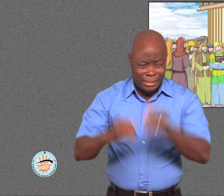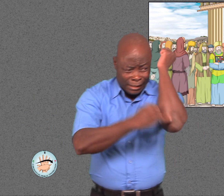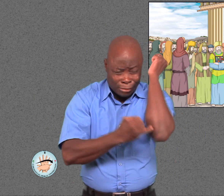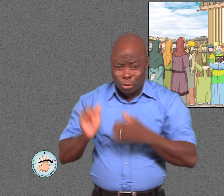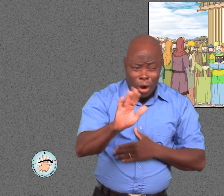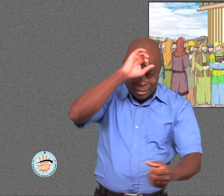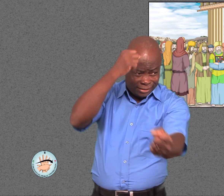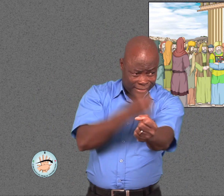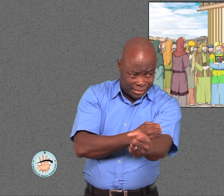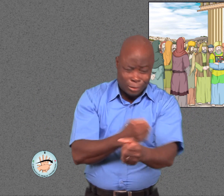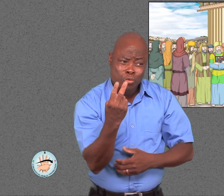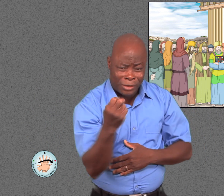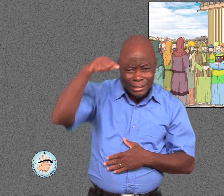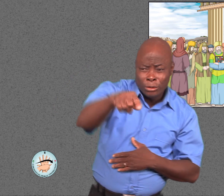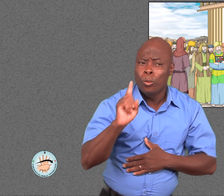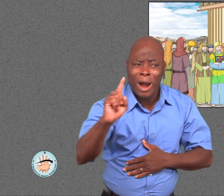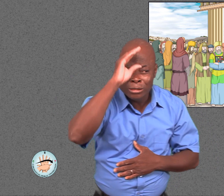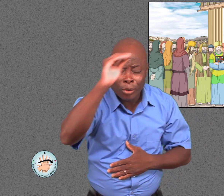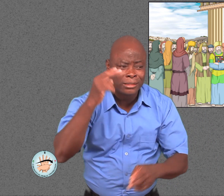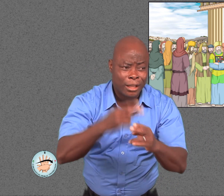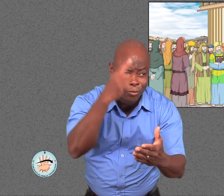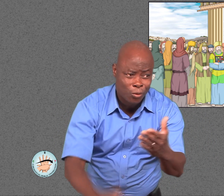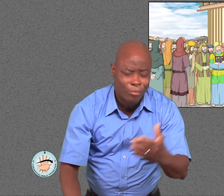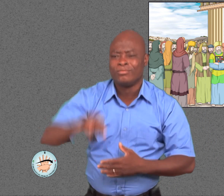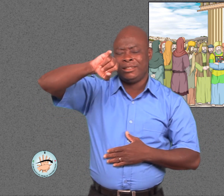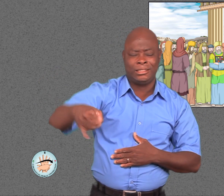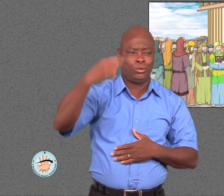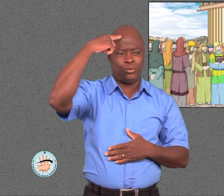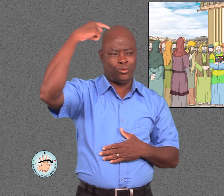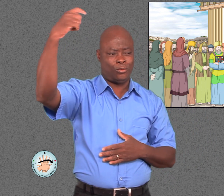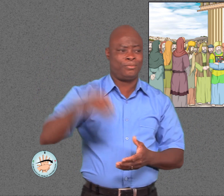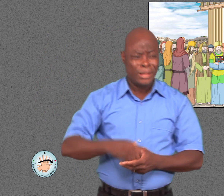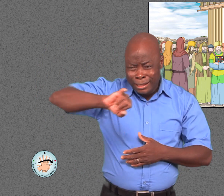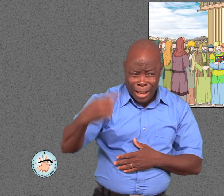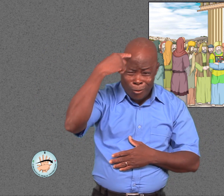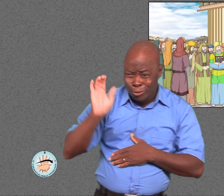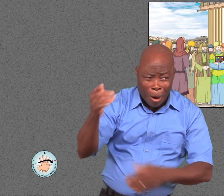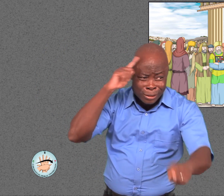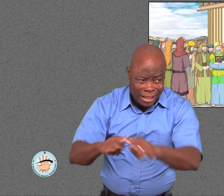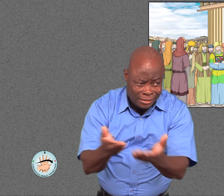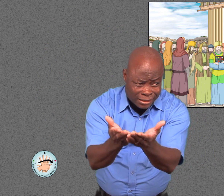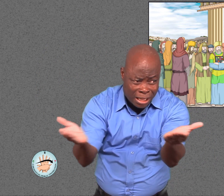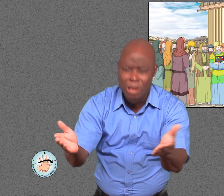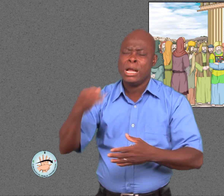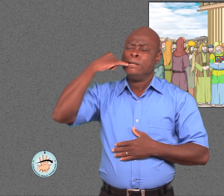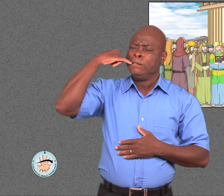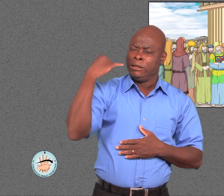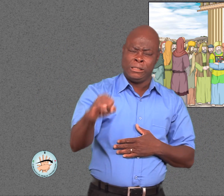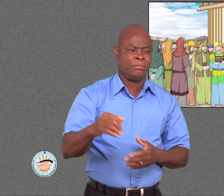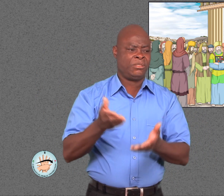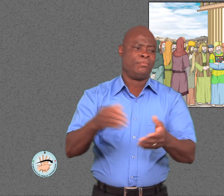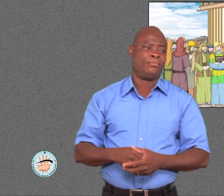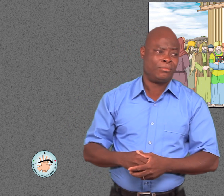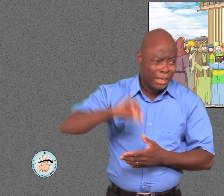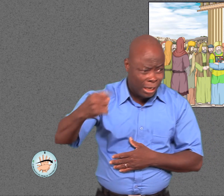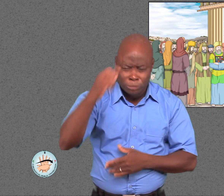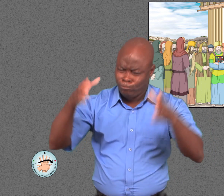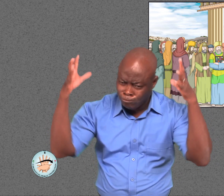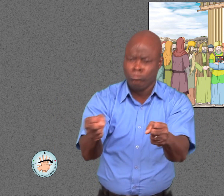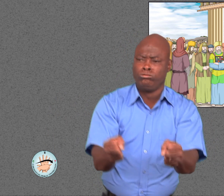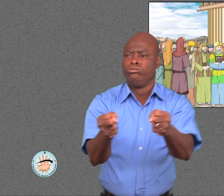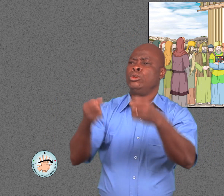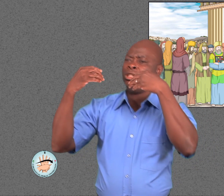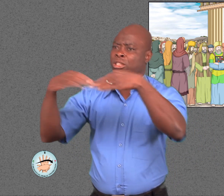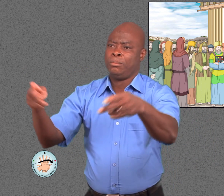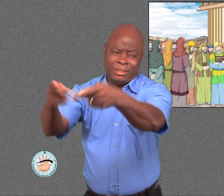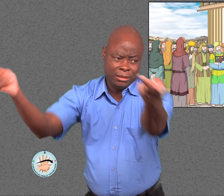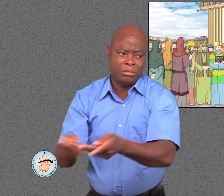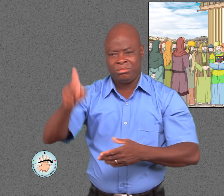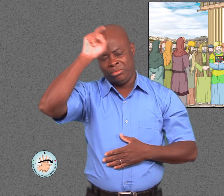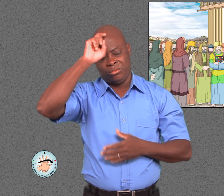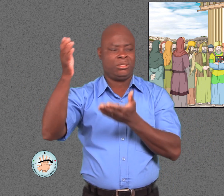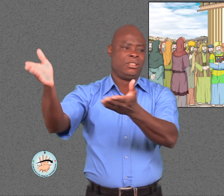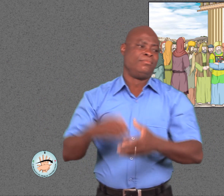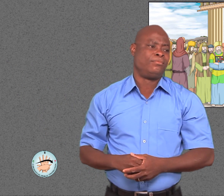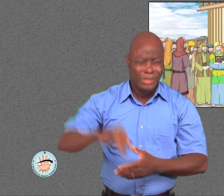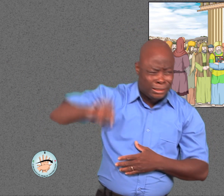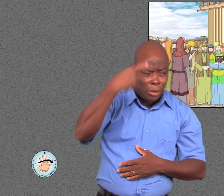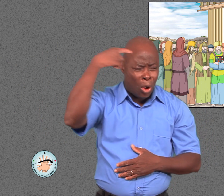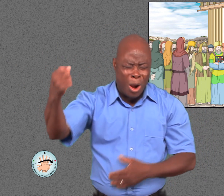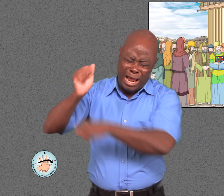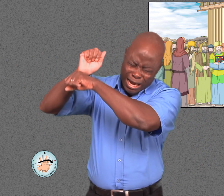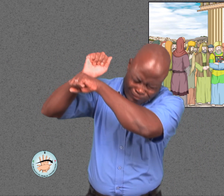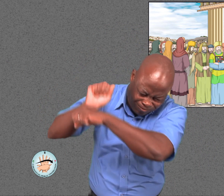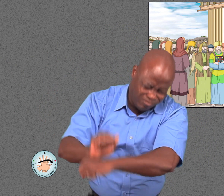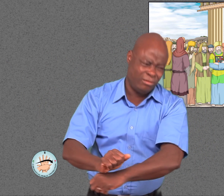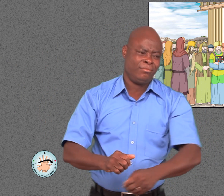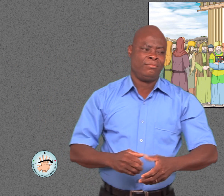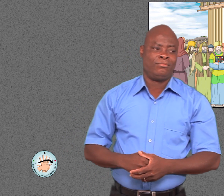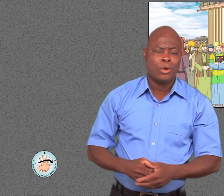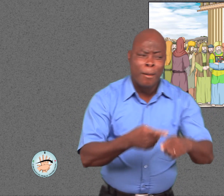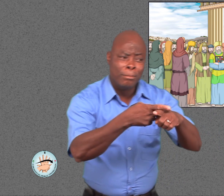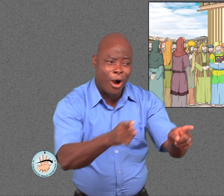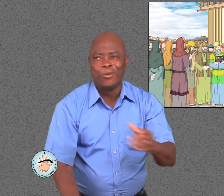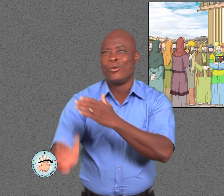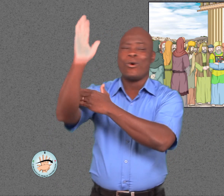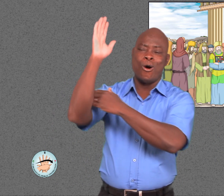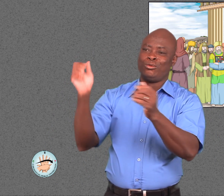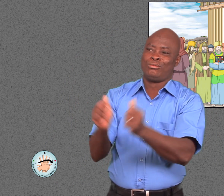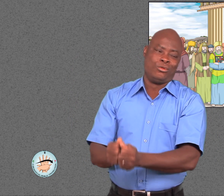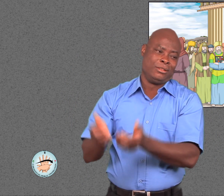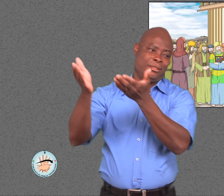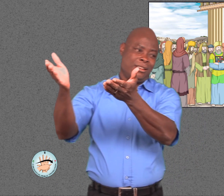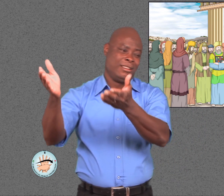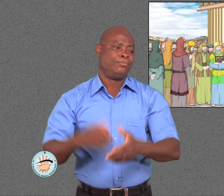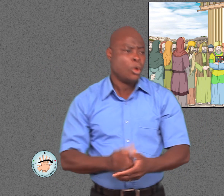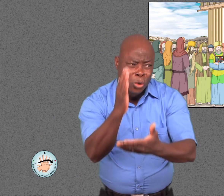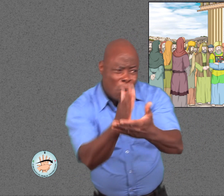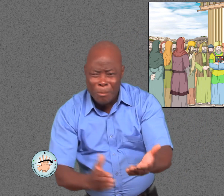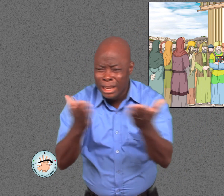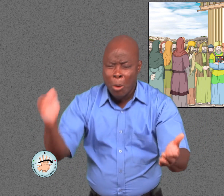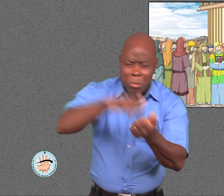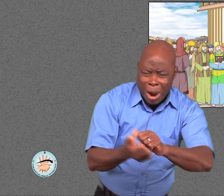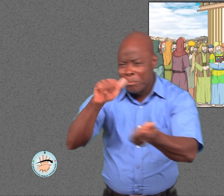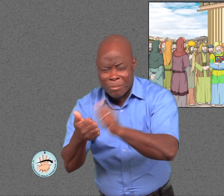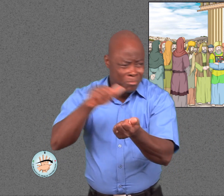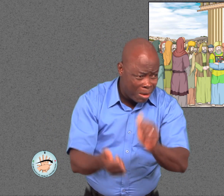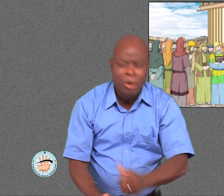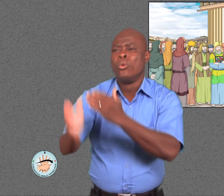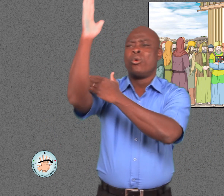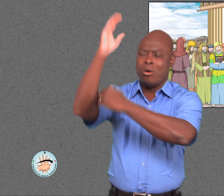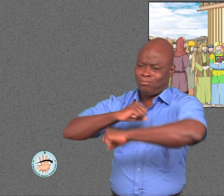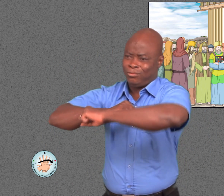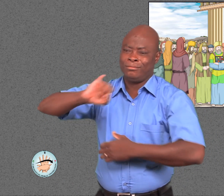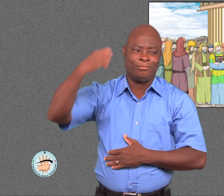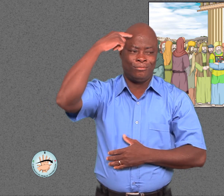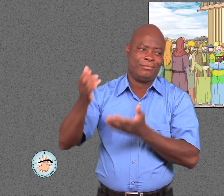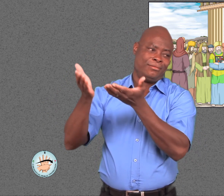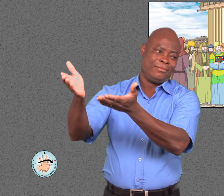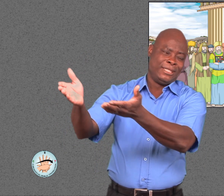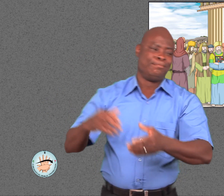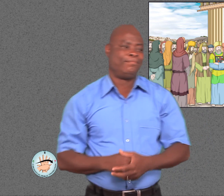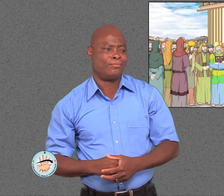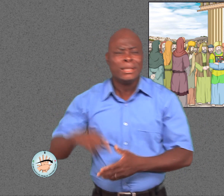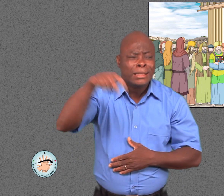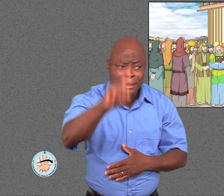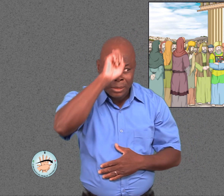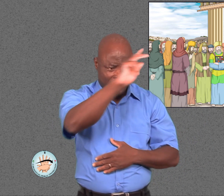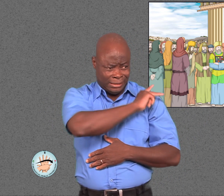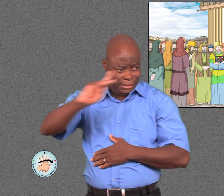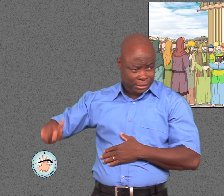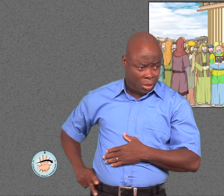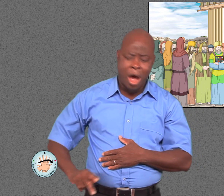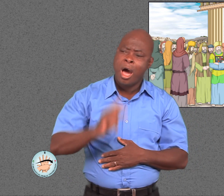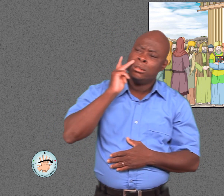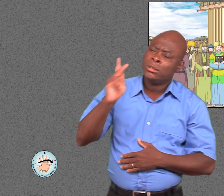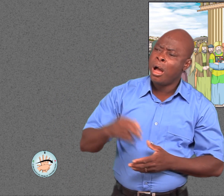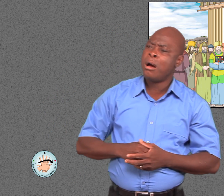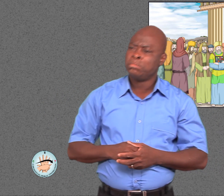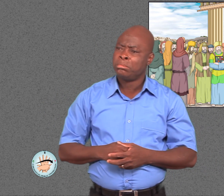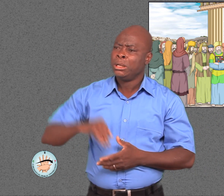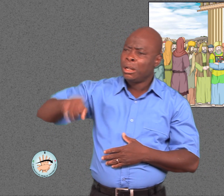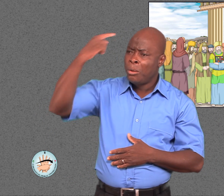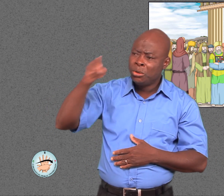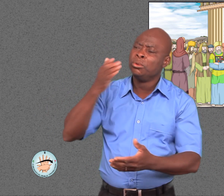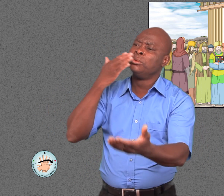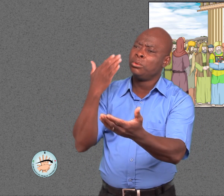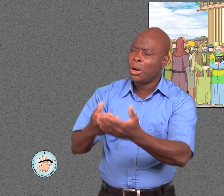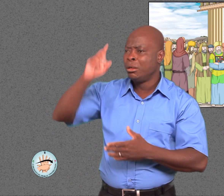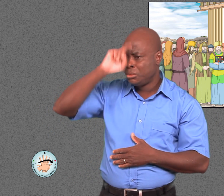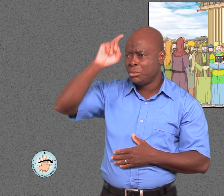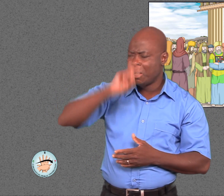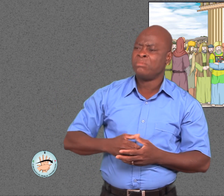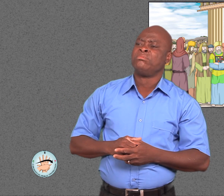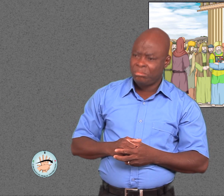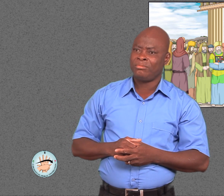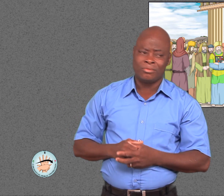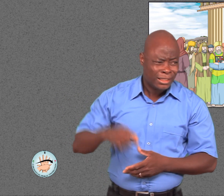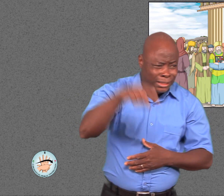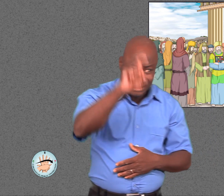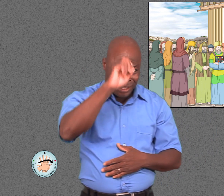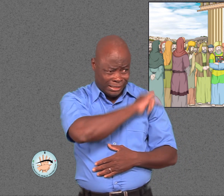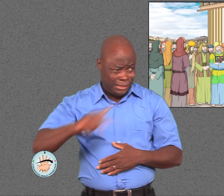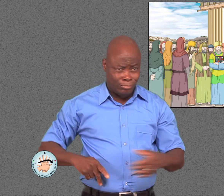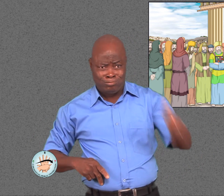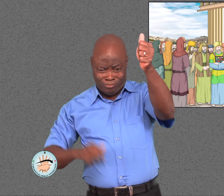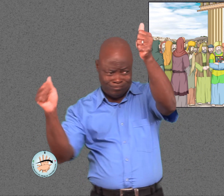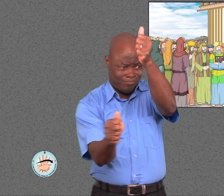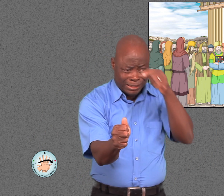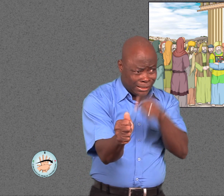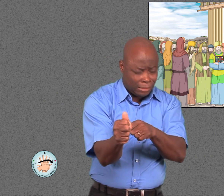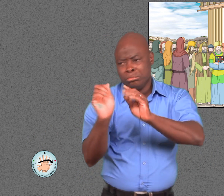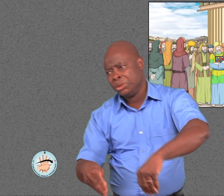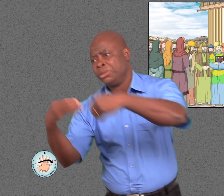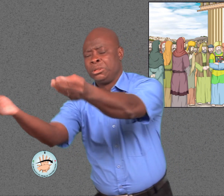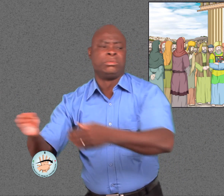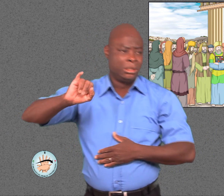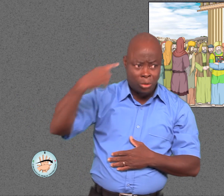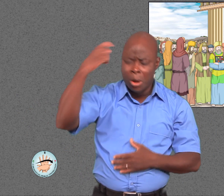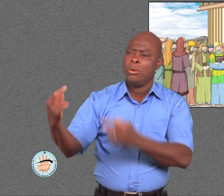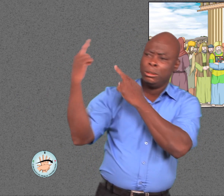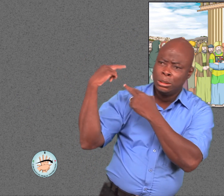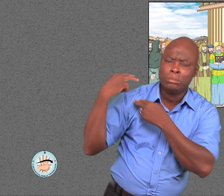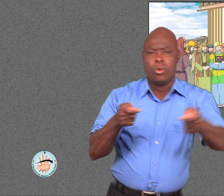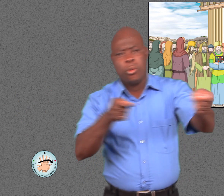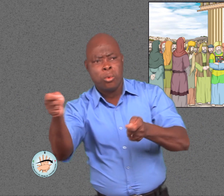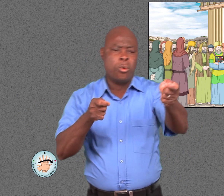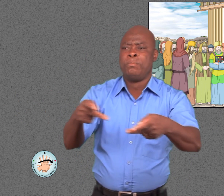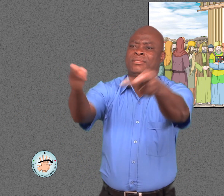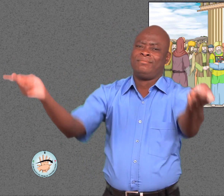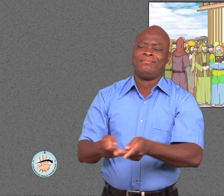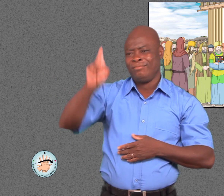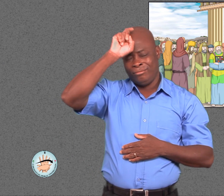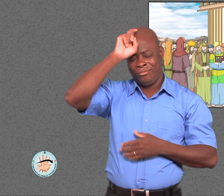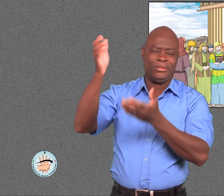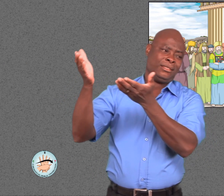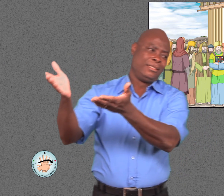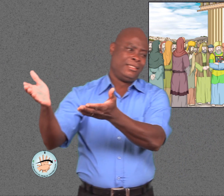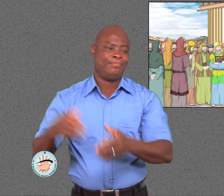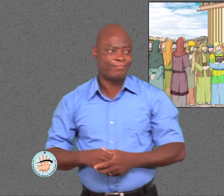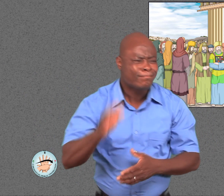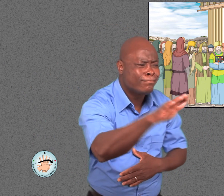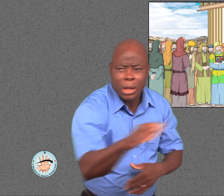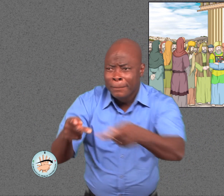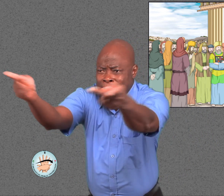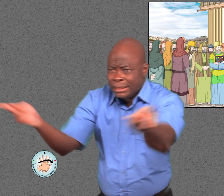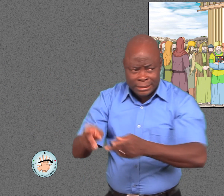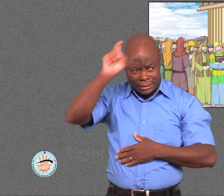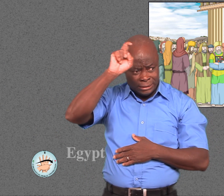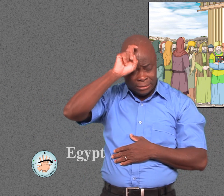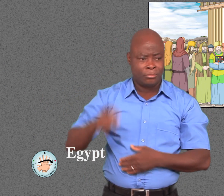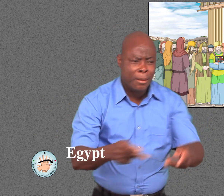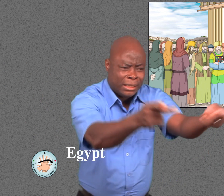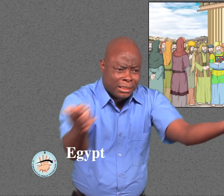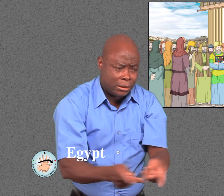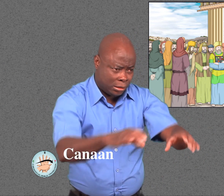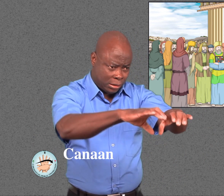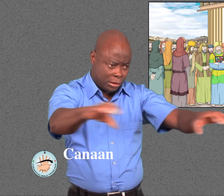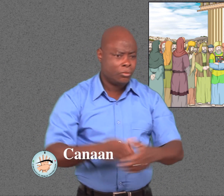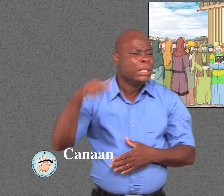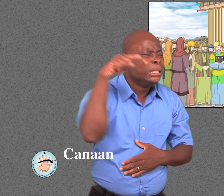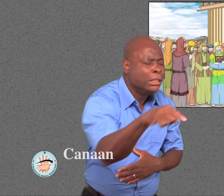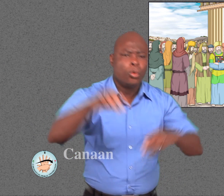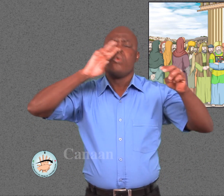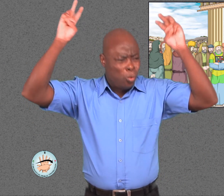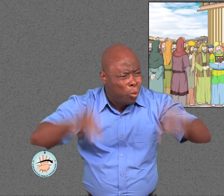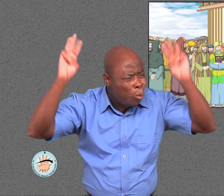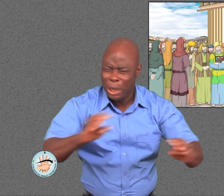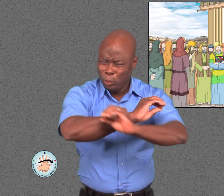He granted Joseph favor and wisdom in the sight of Pharaoh king of Egypt, who appointed him ruler over Egypt and all his household.